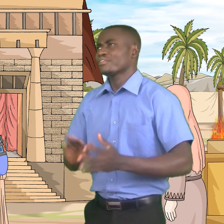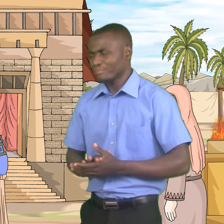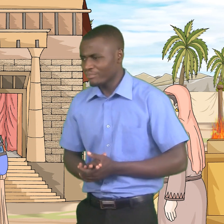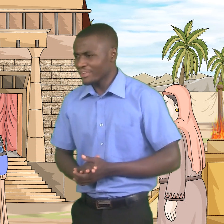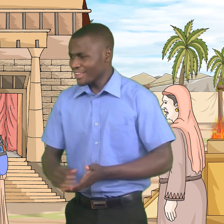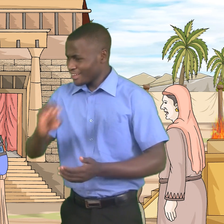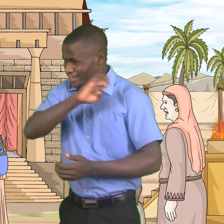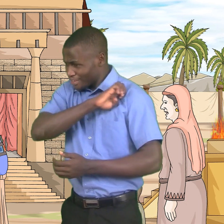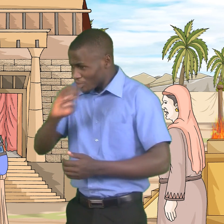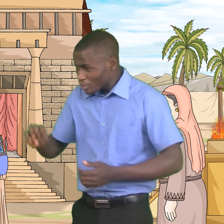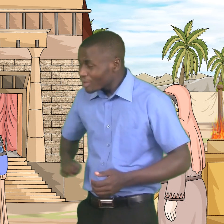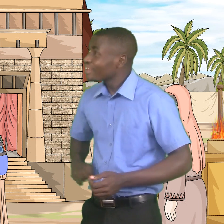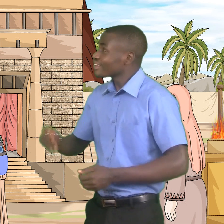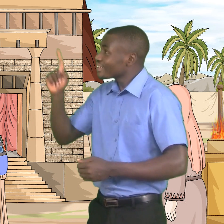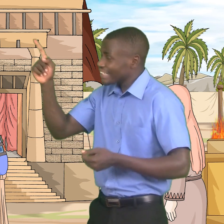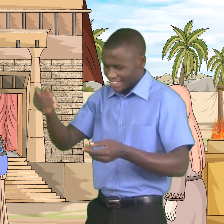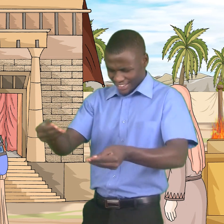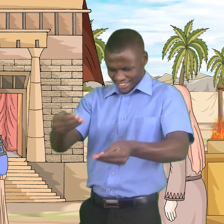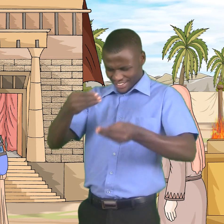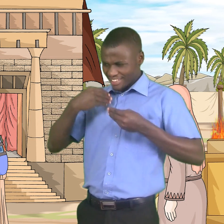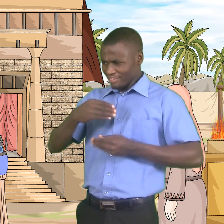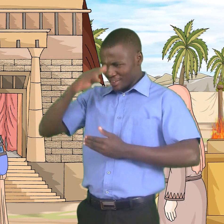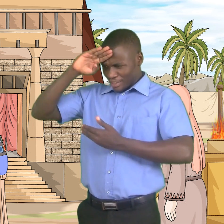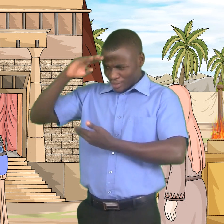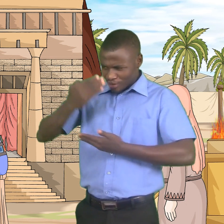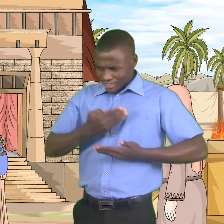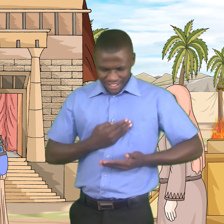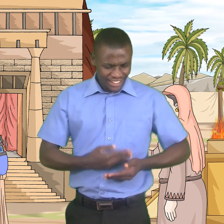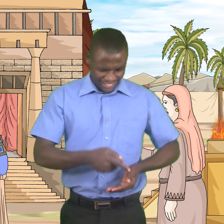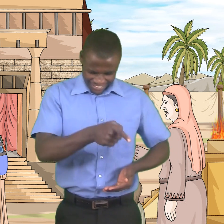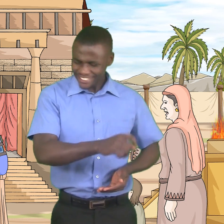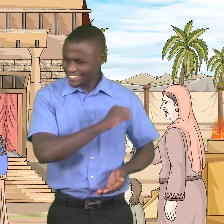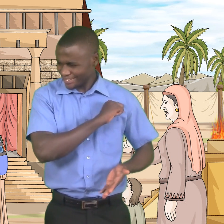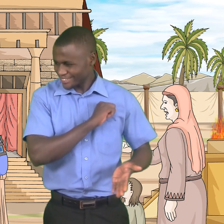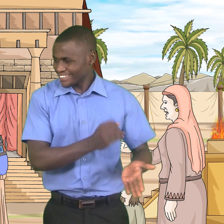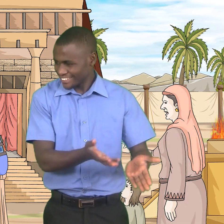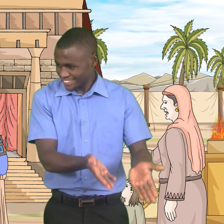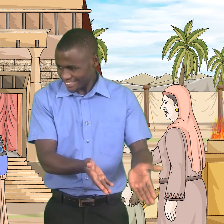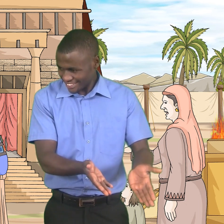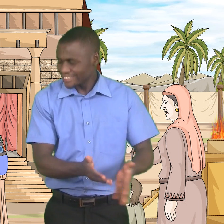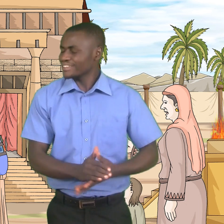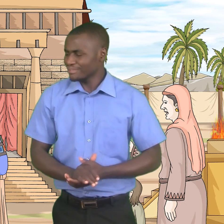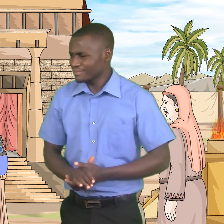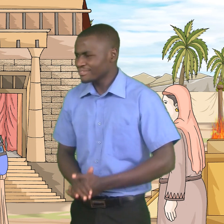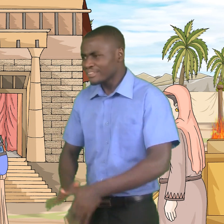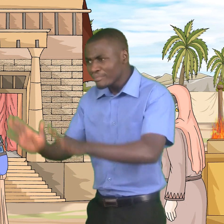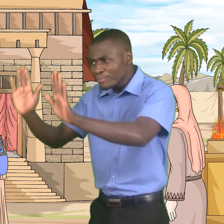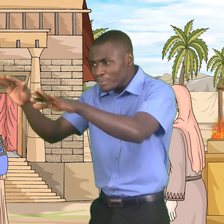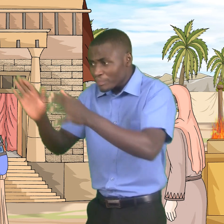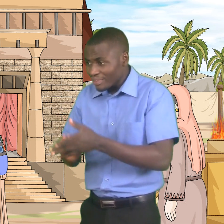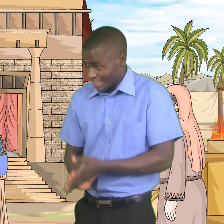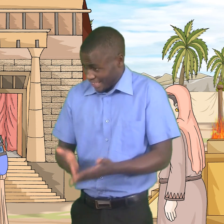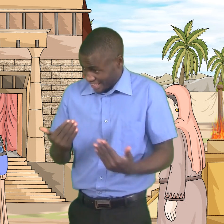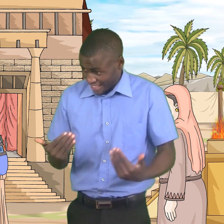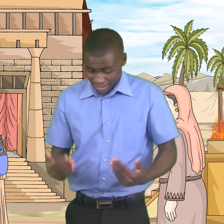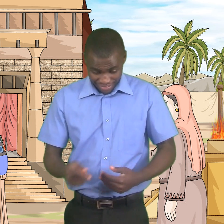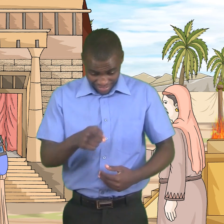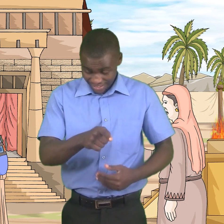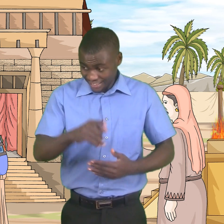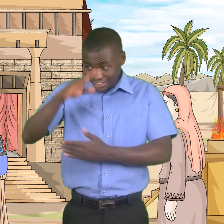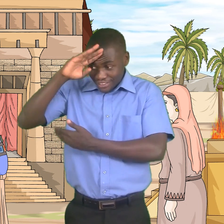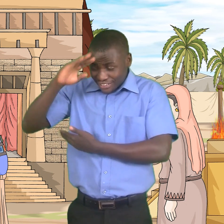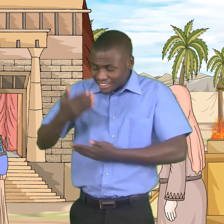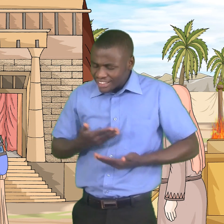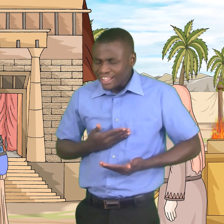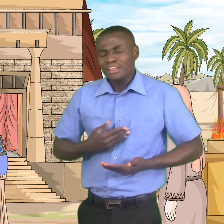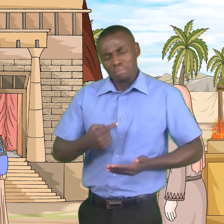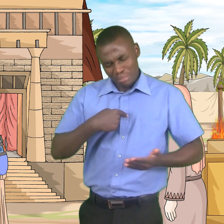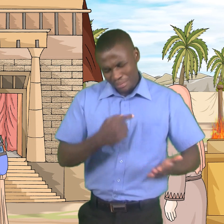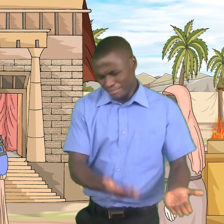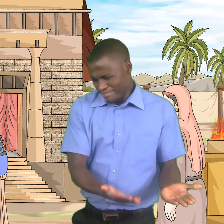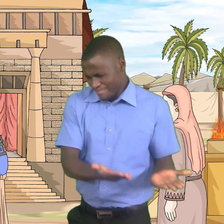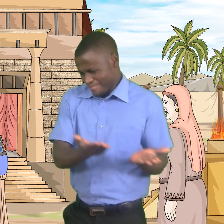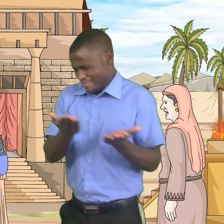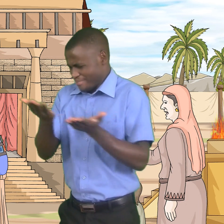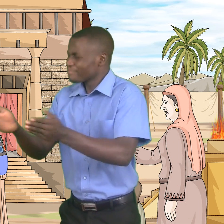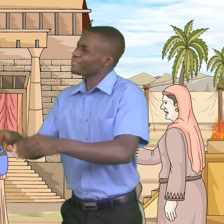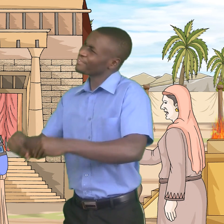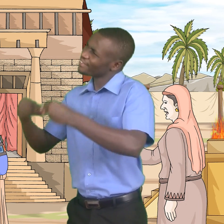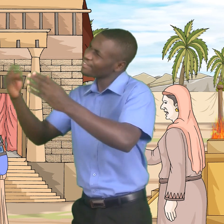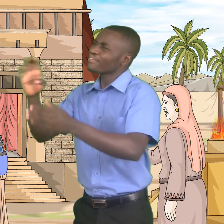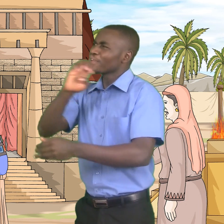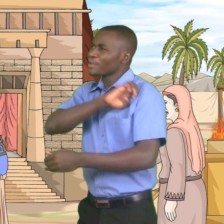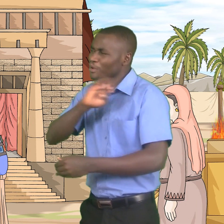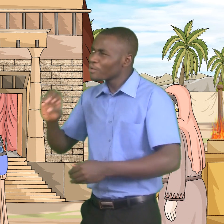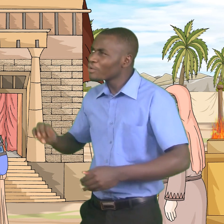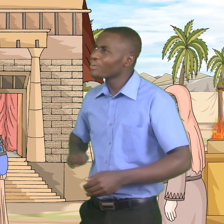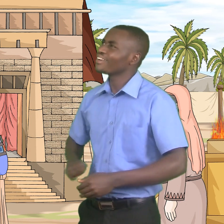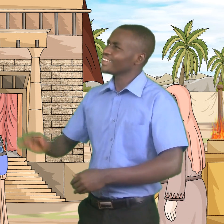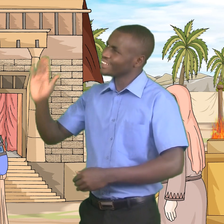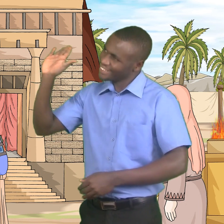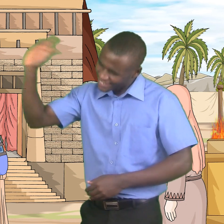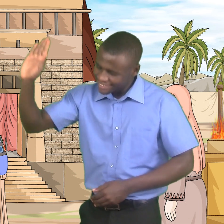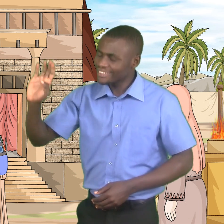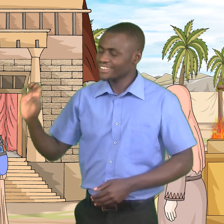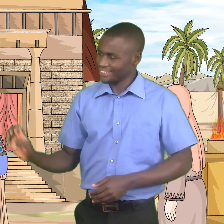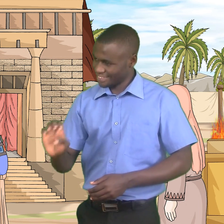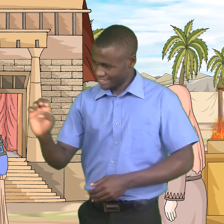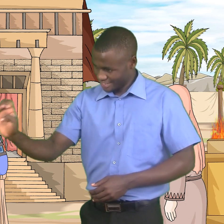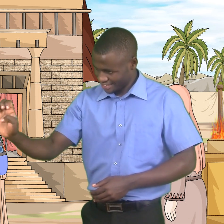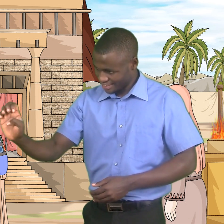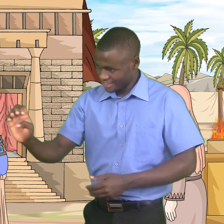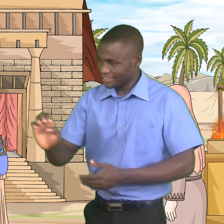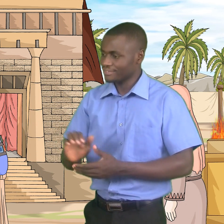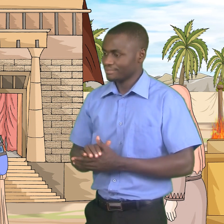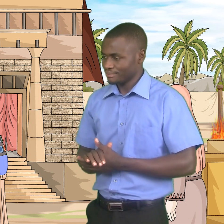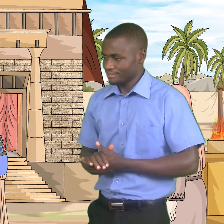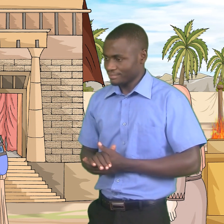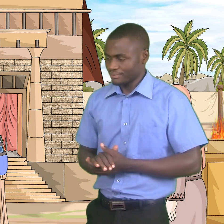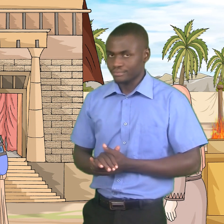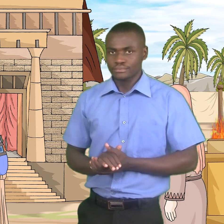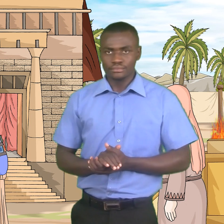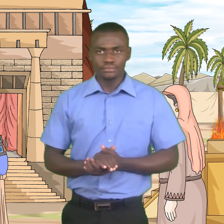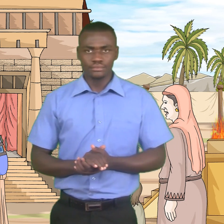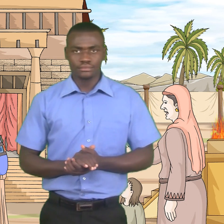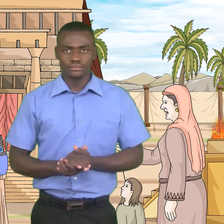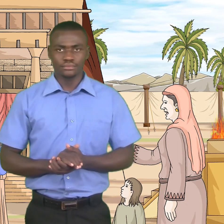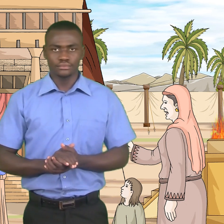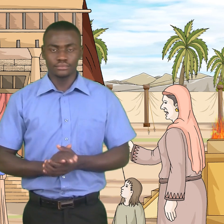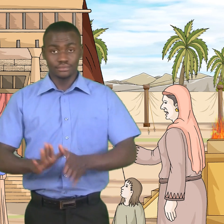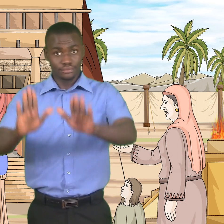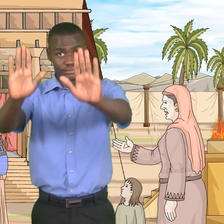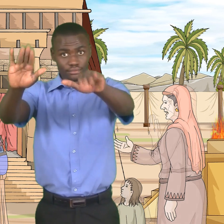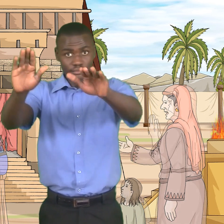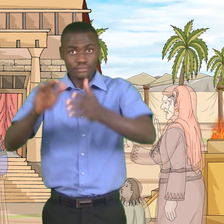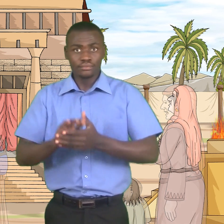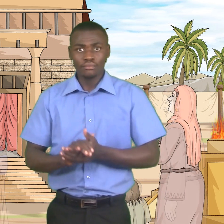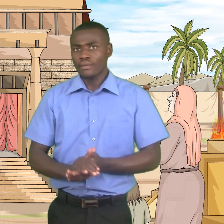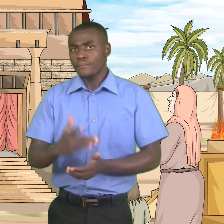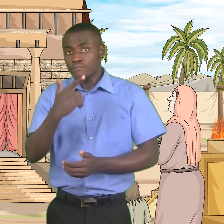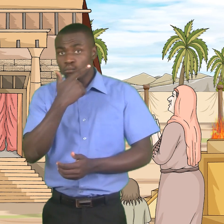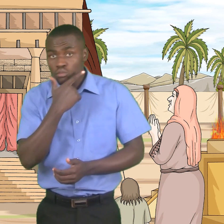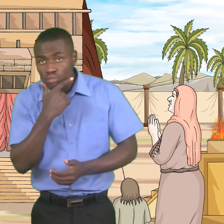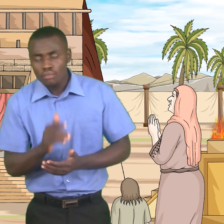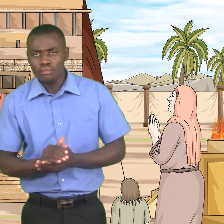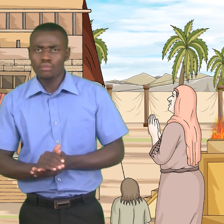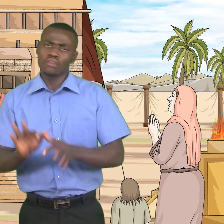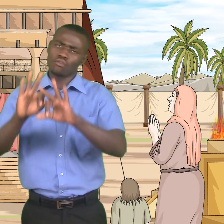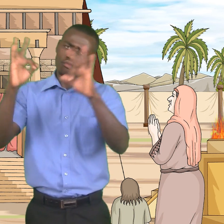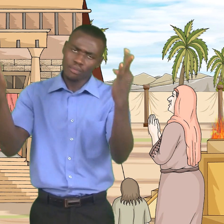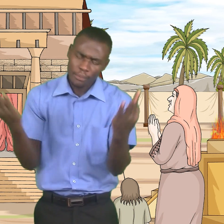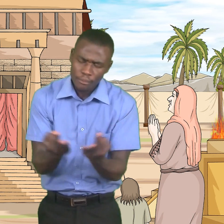For as long as he lives, he is dedicated to the LORD.” So they worshiped the LORD there.